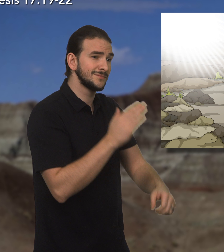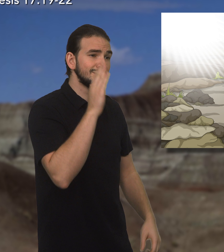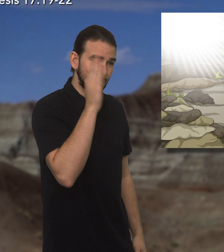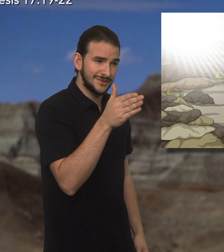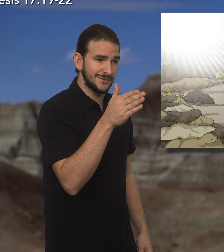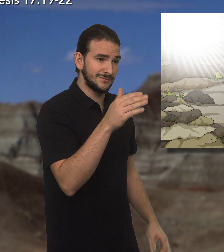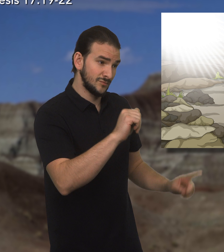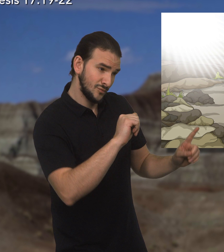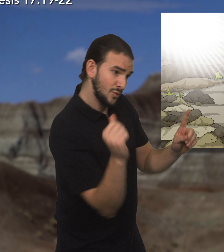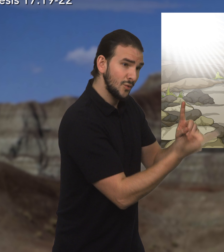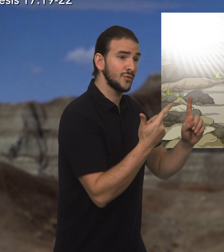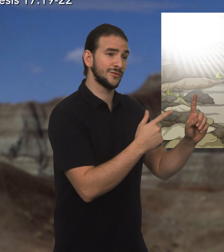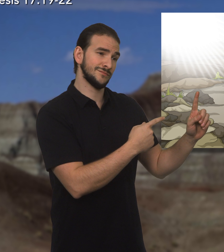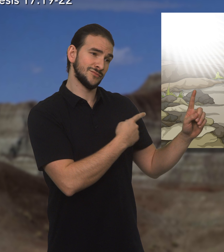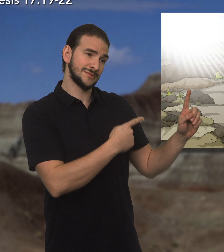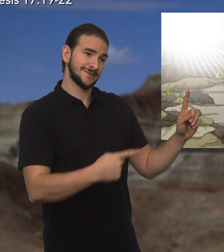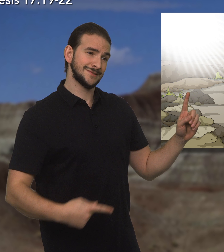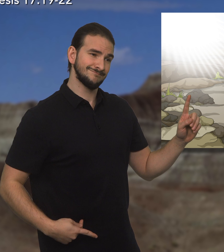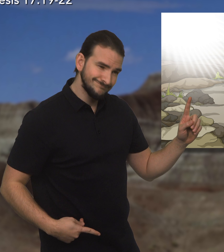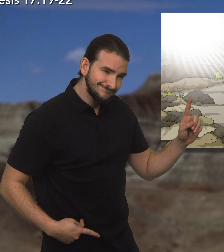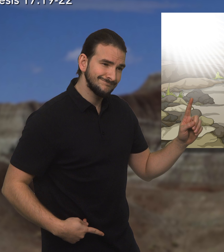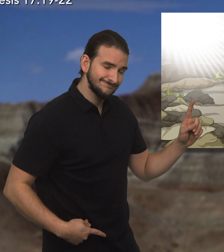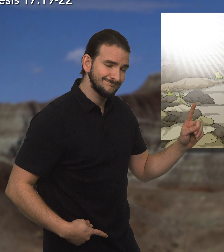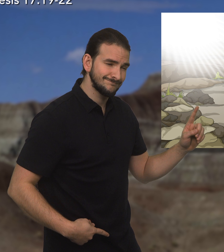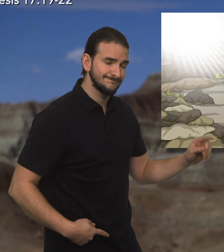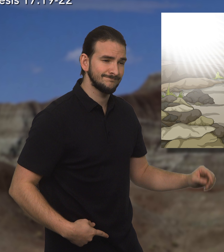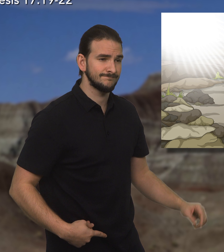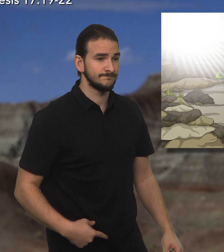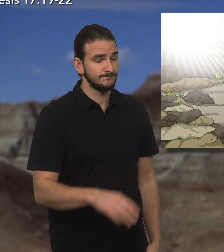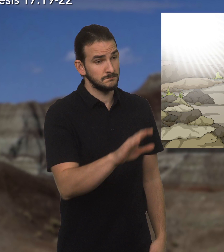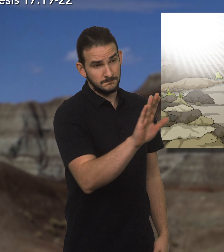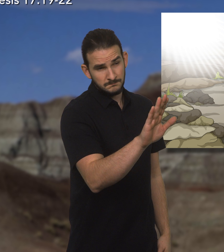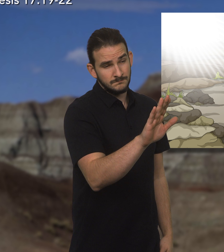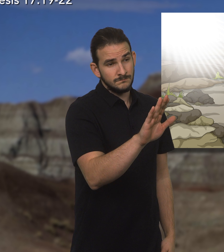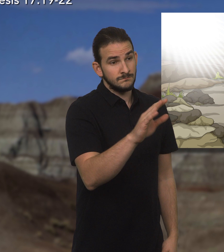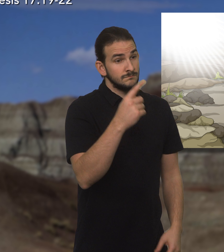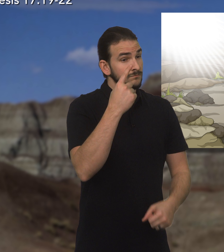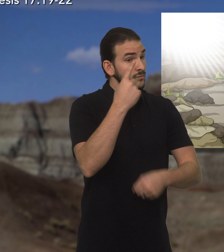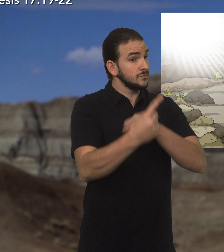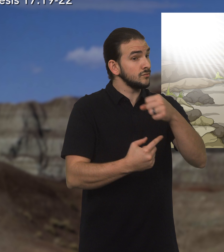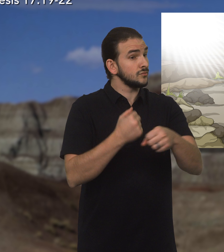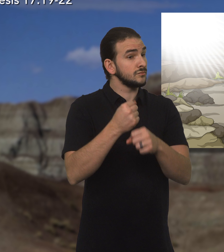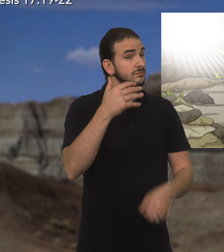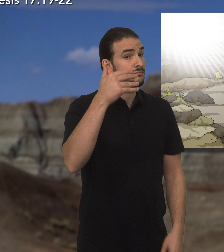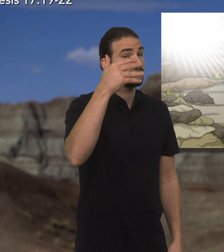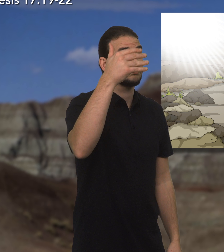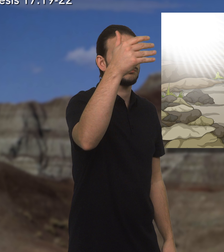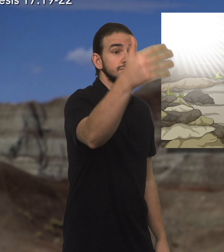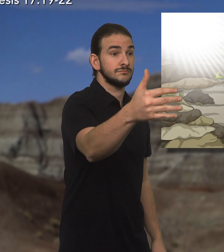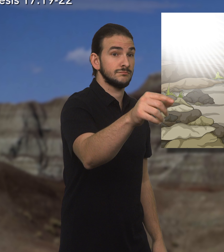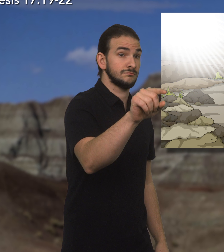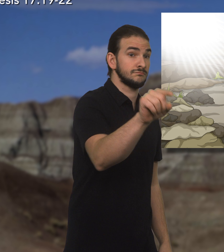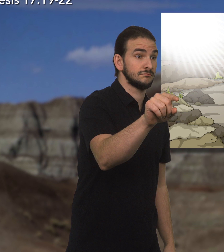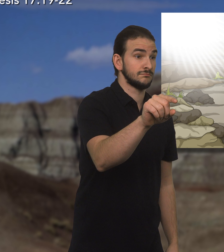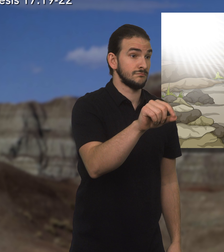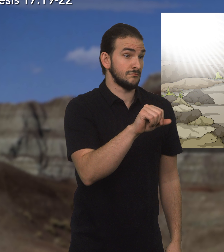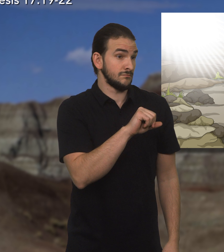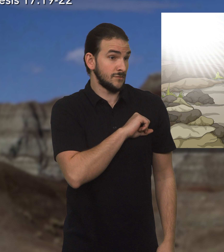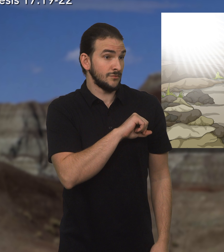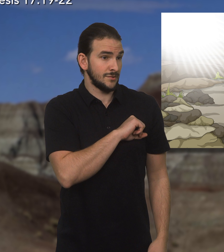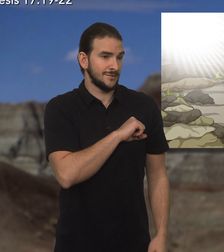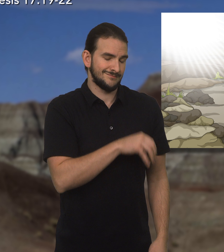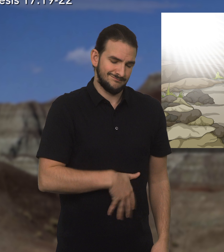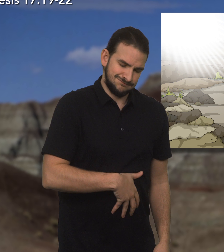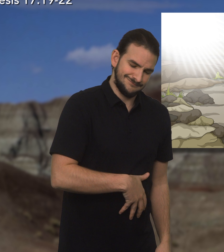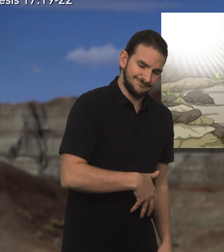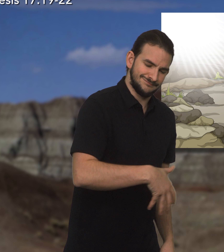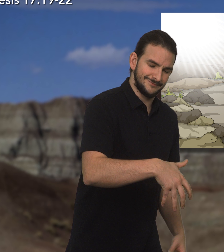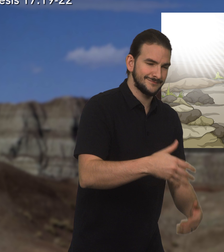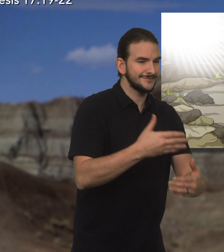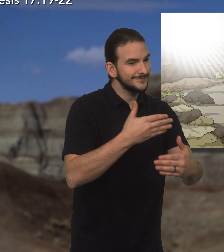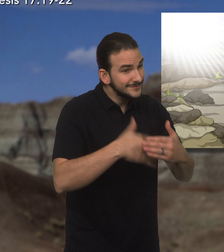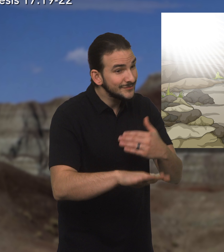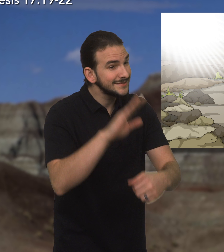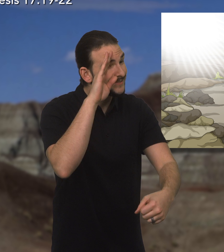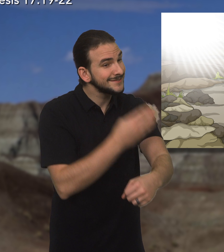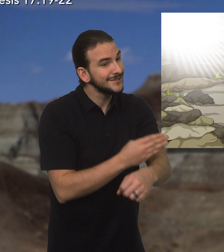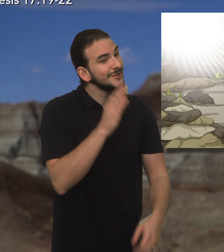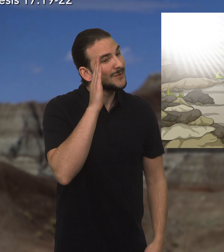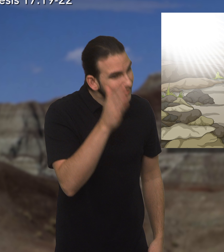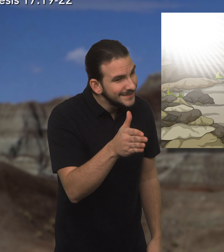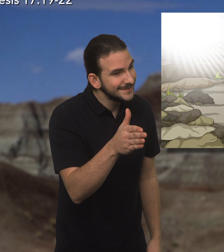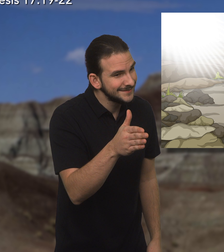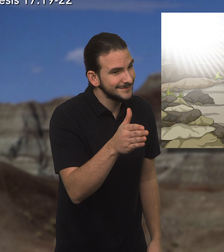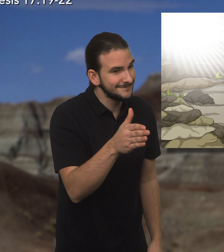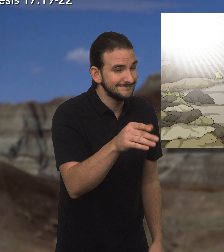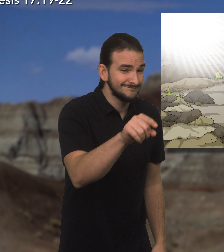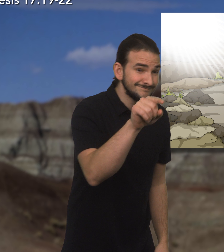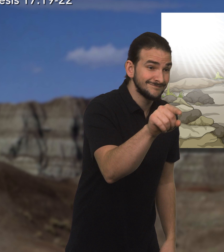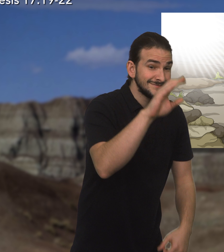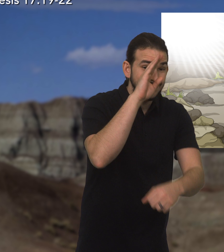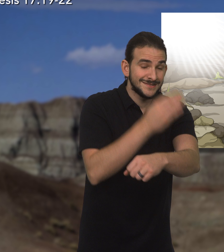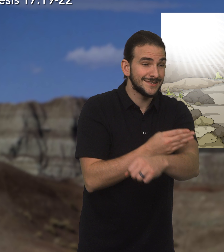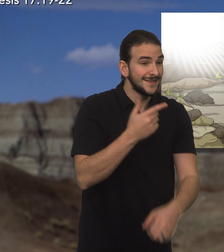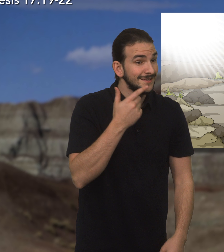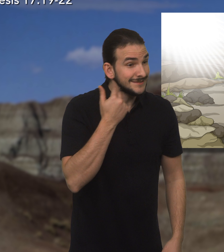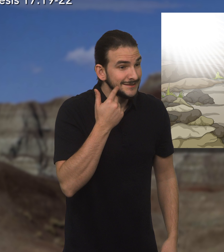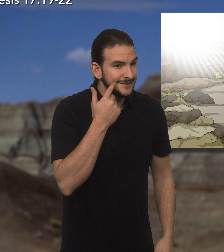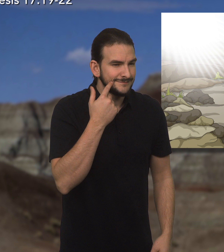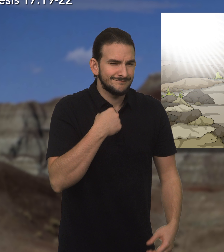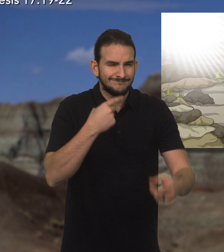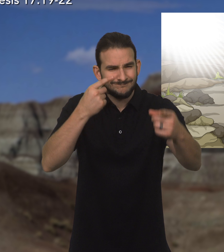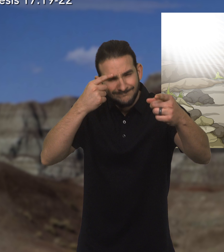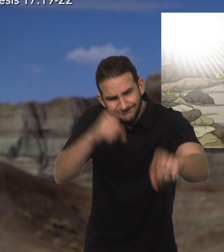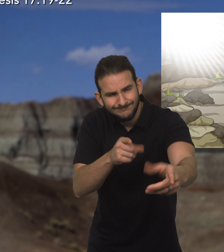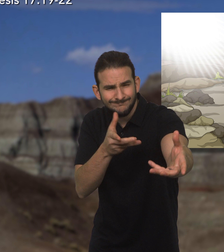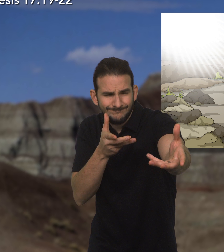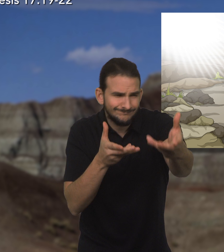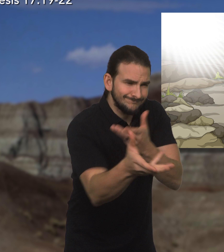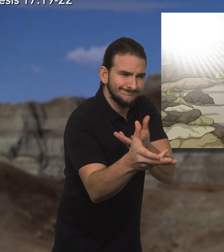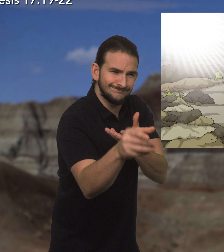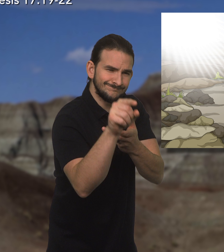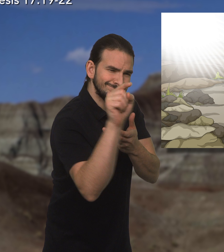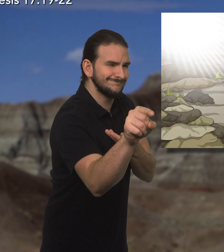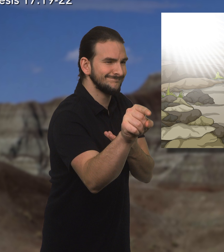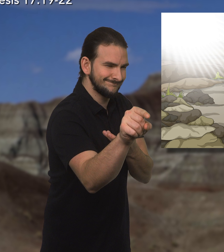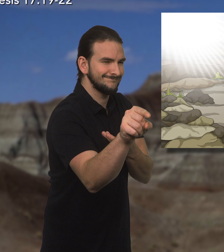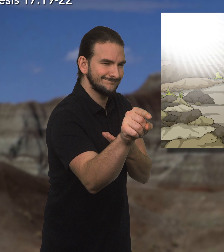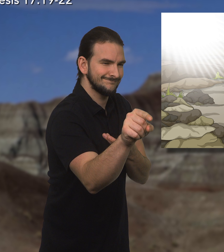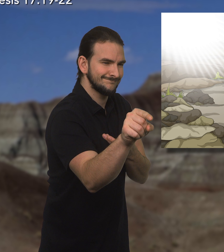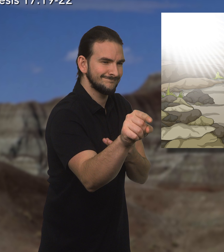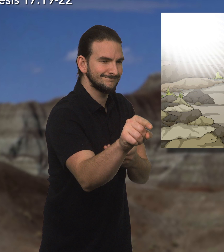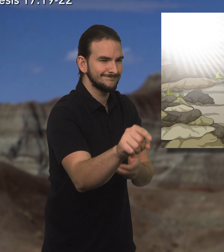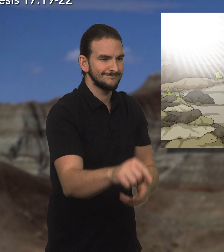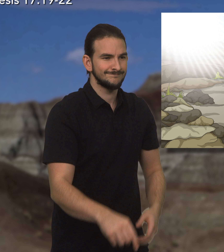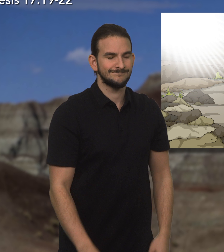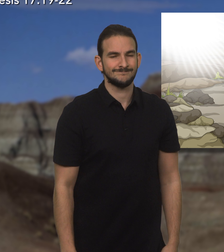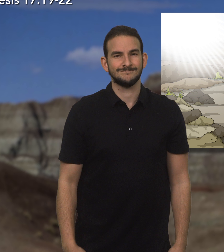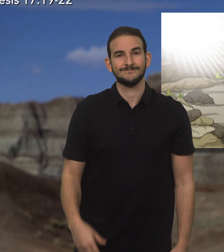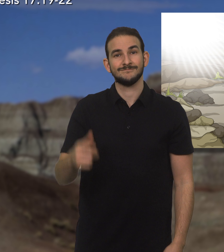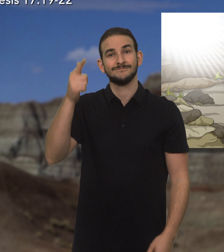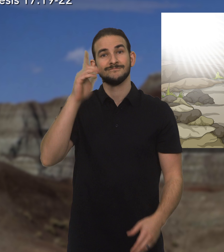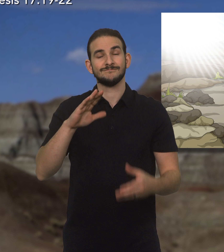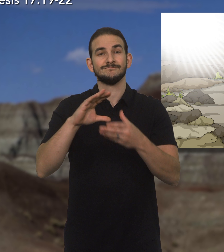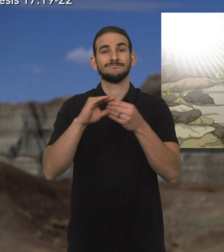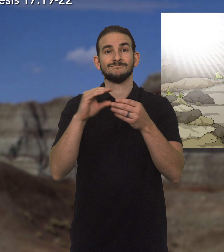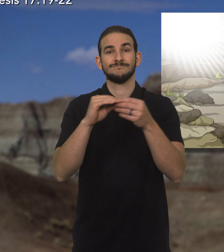But I will establish My covenant with Isaac, whom Sarah will bear to you at this time next year.”